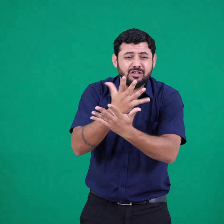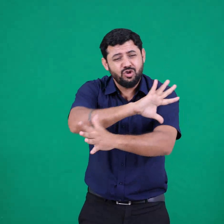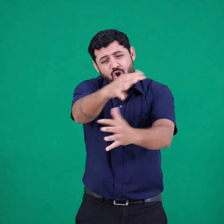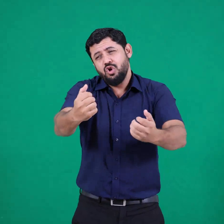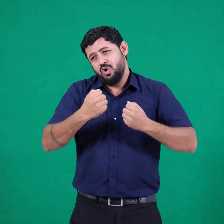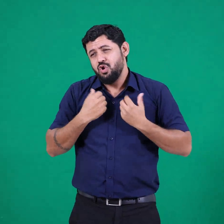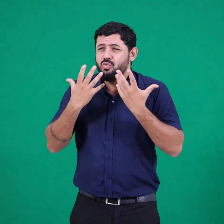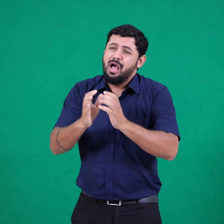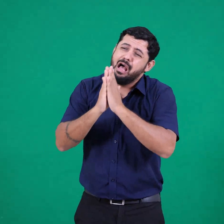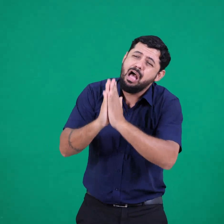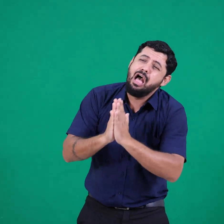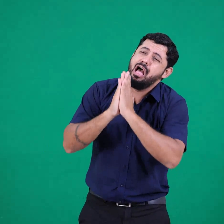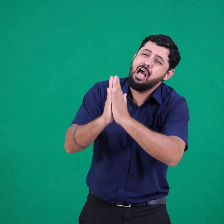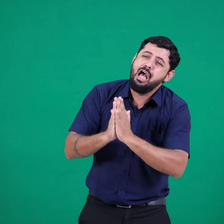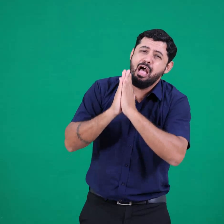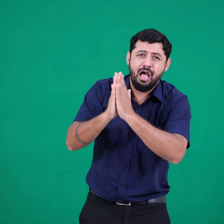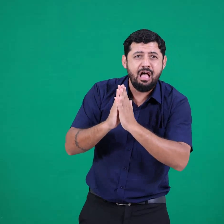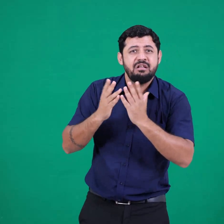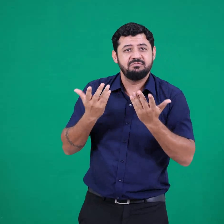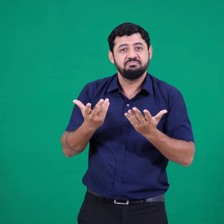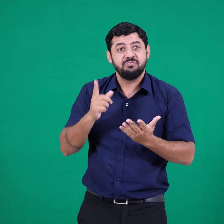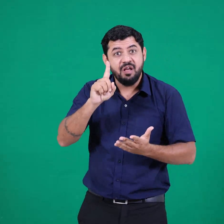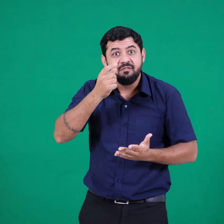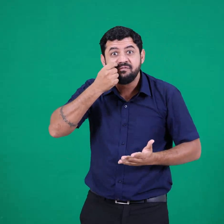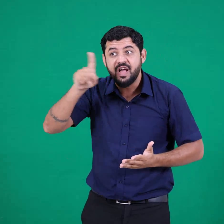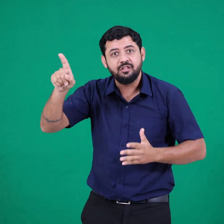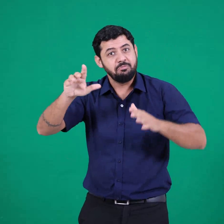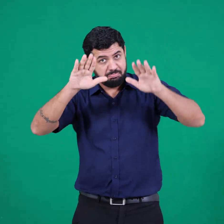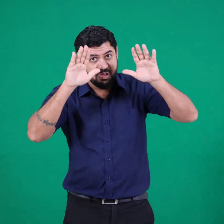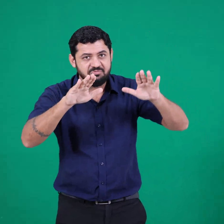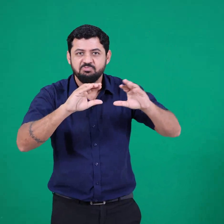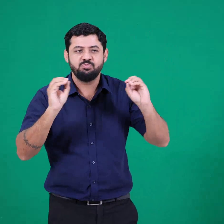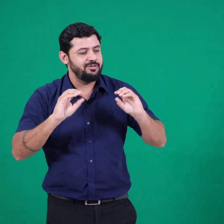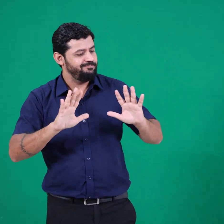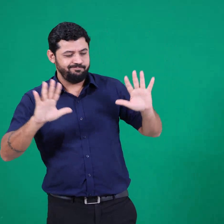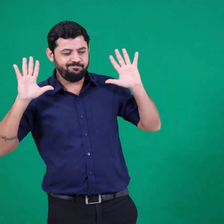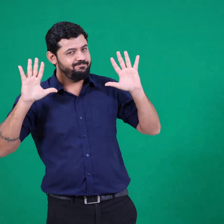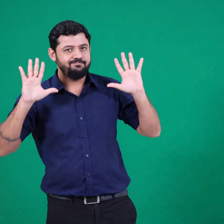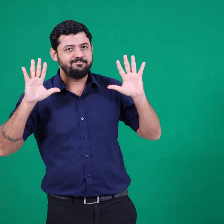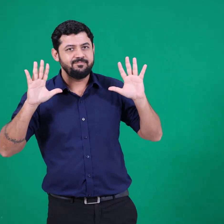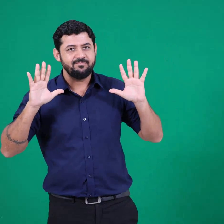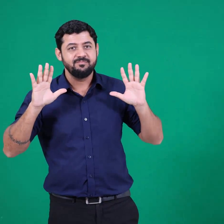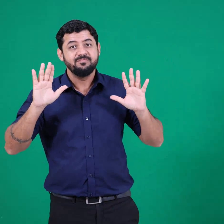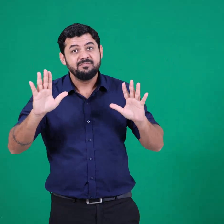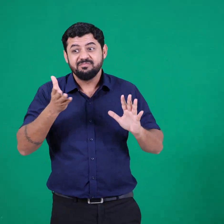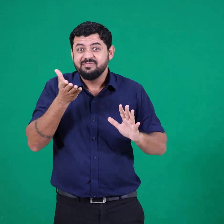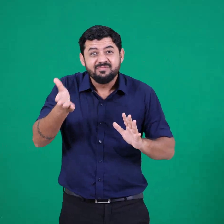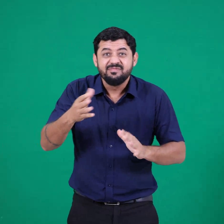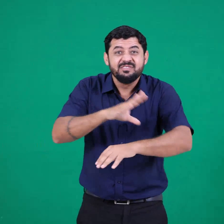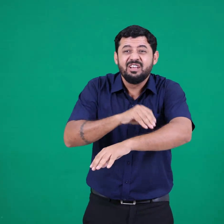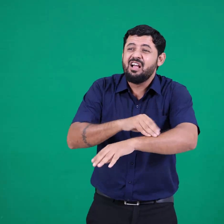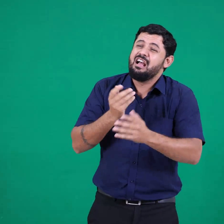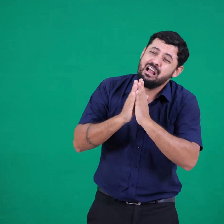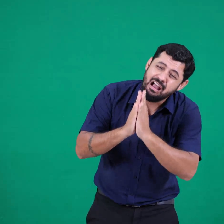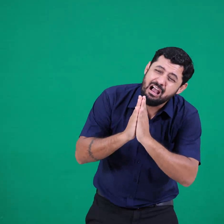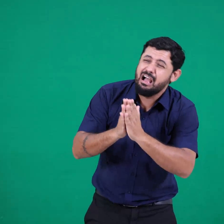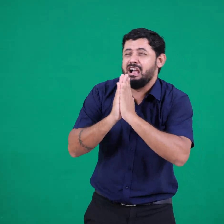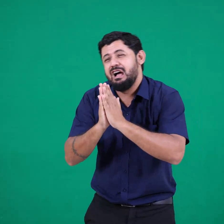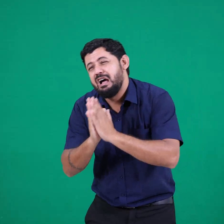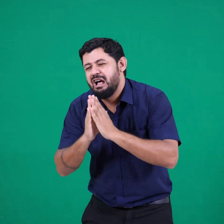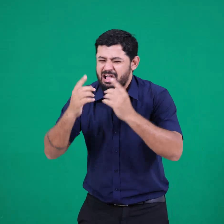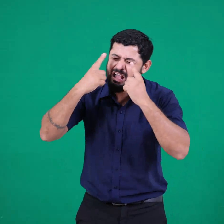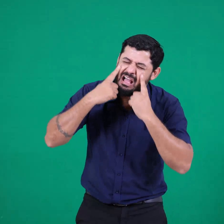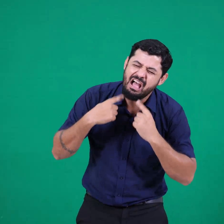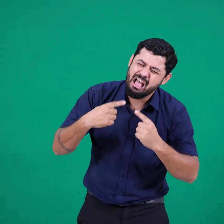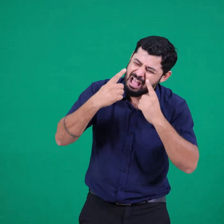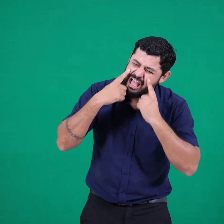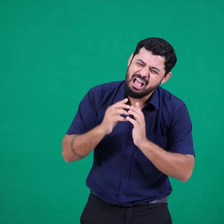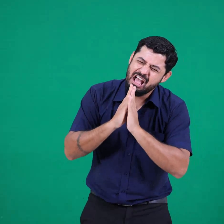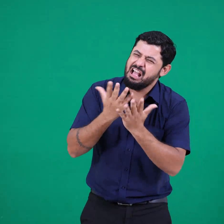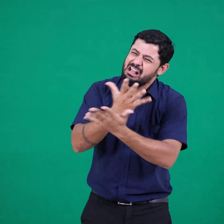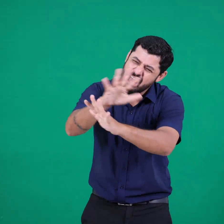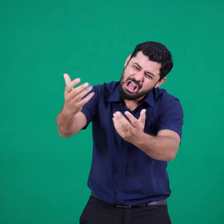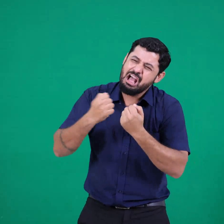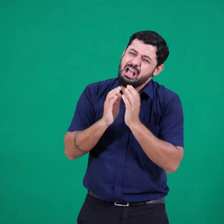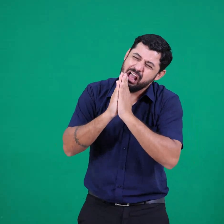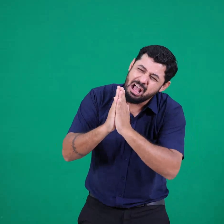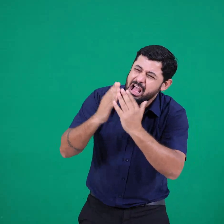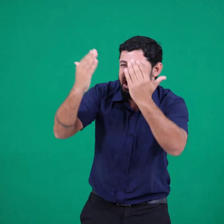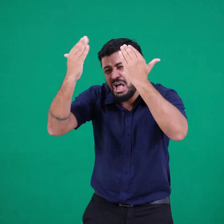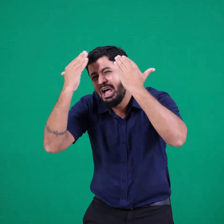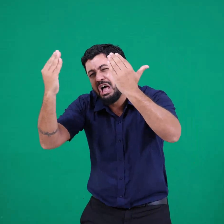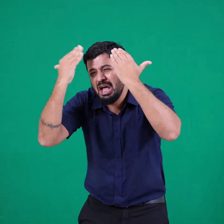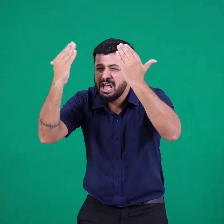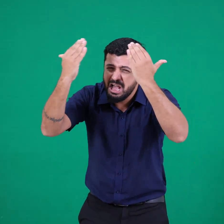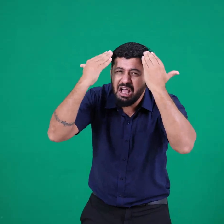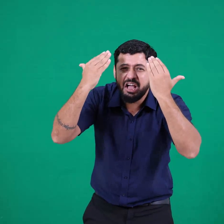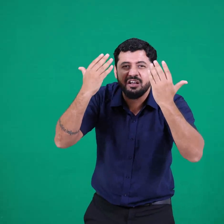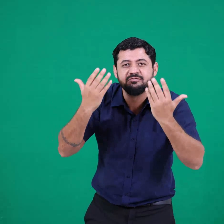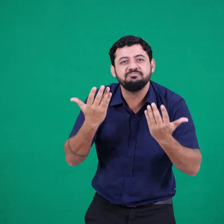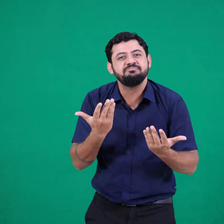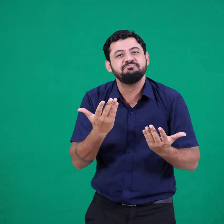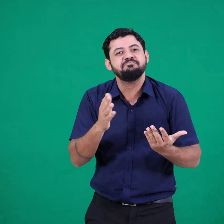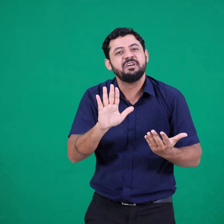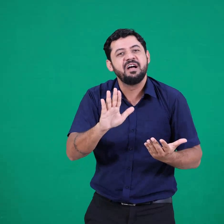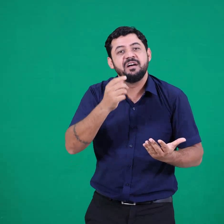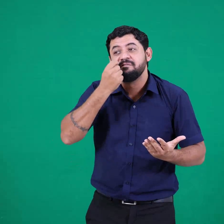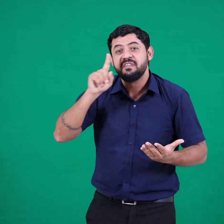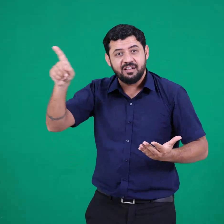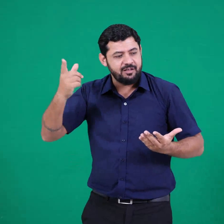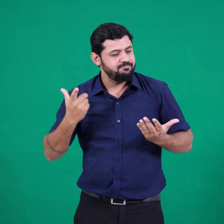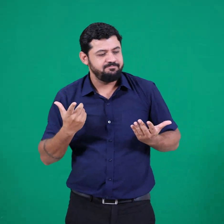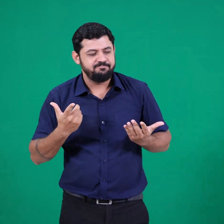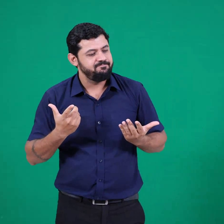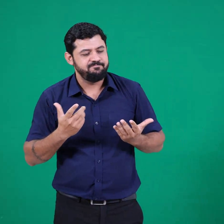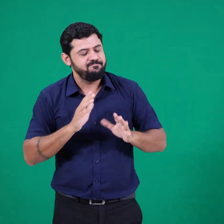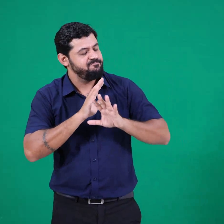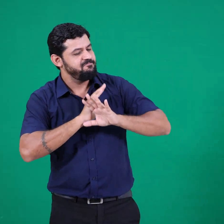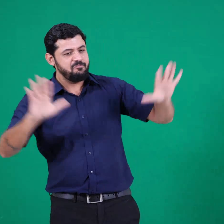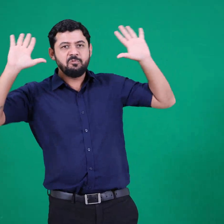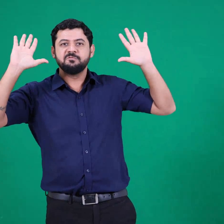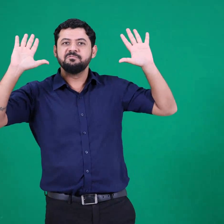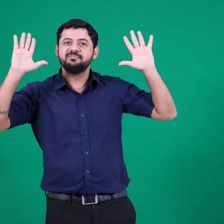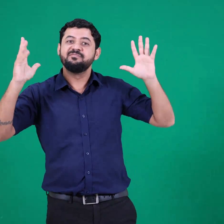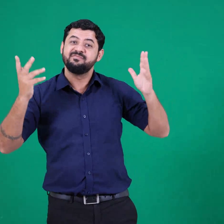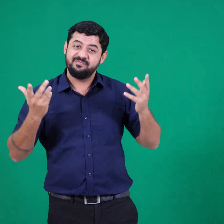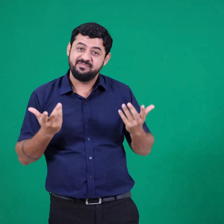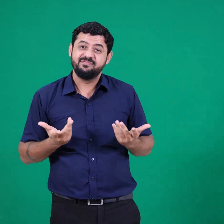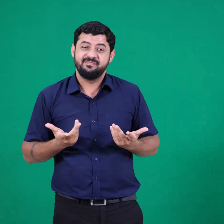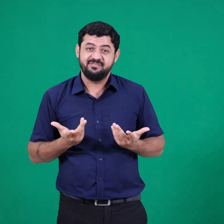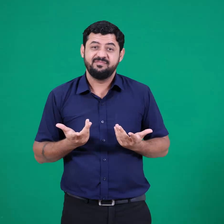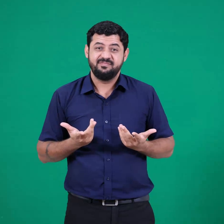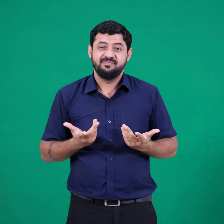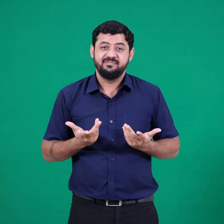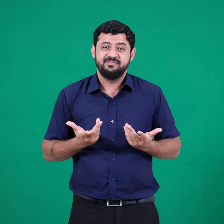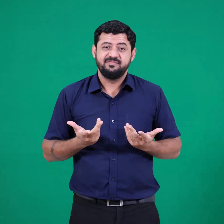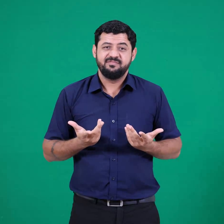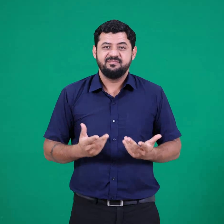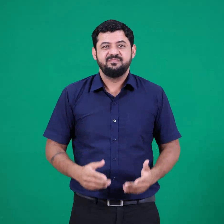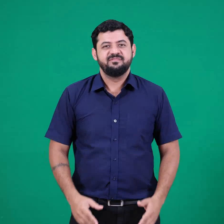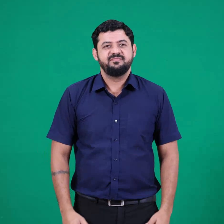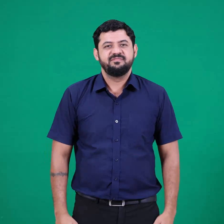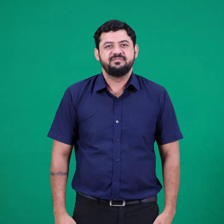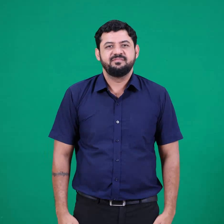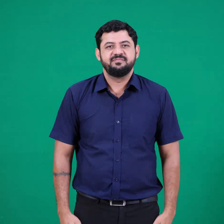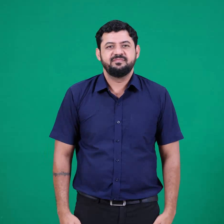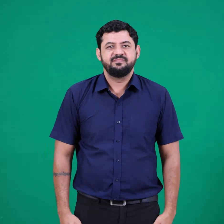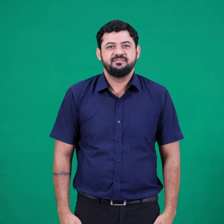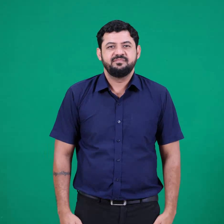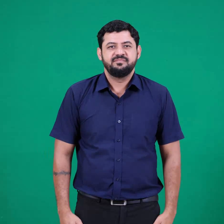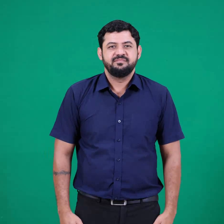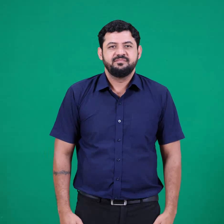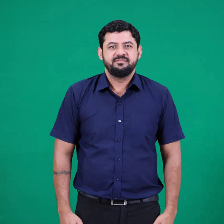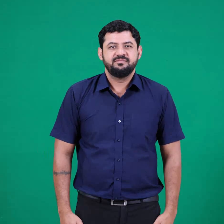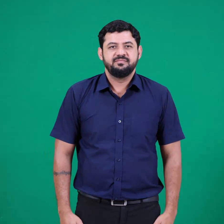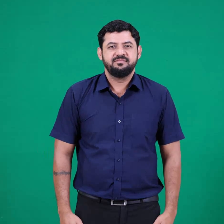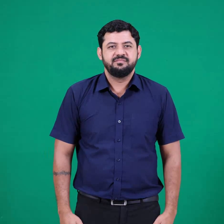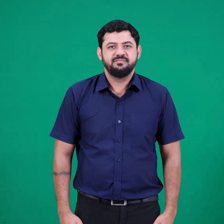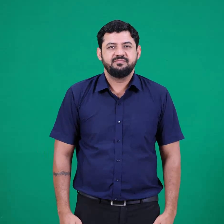He could find no ground for repentance, though he sought the blessing with tears.